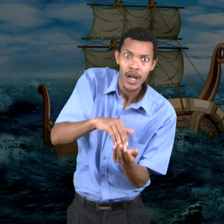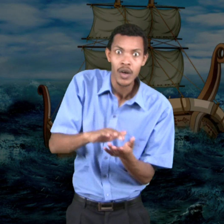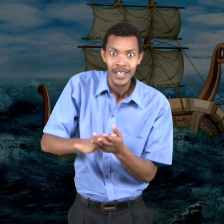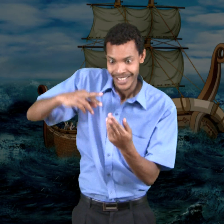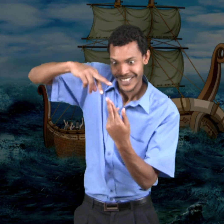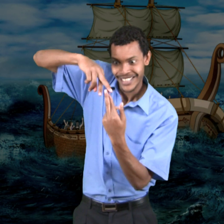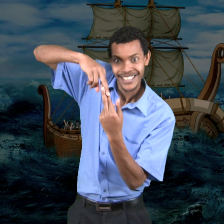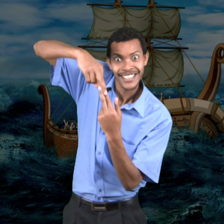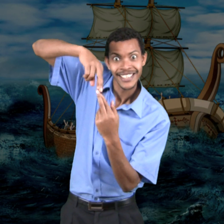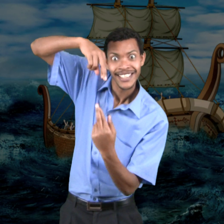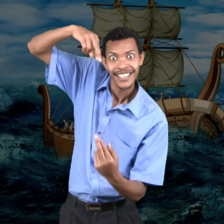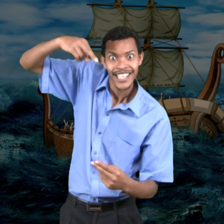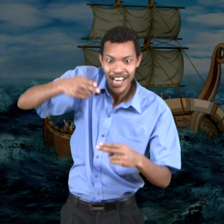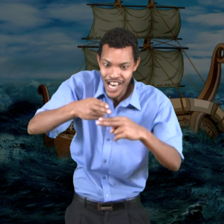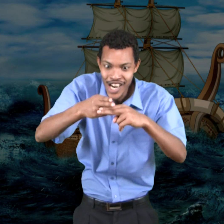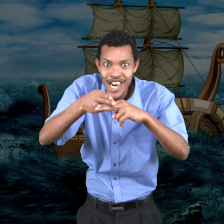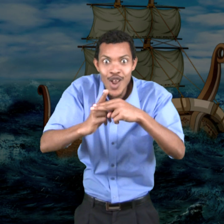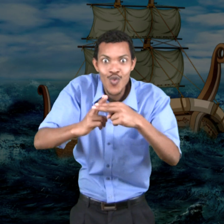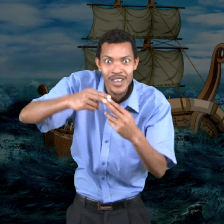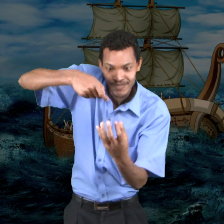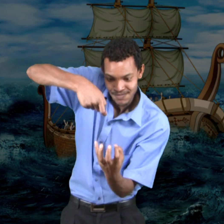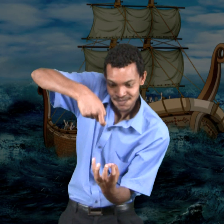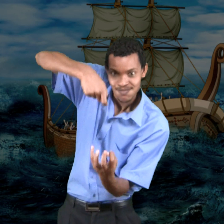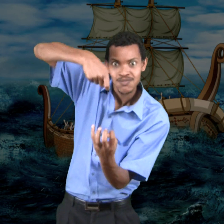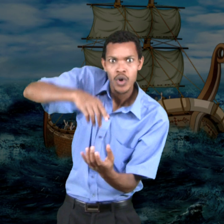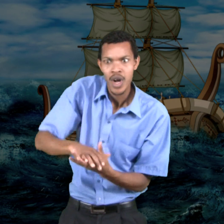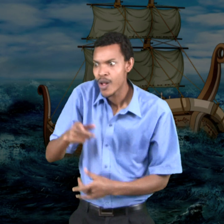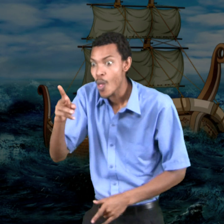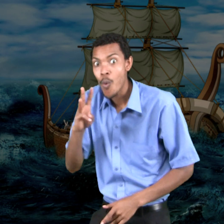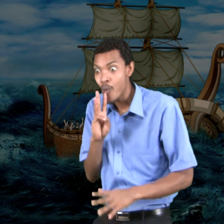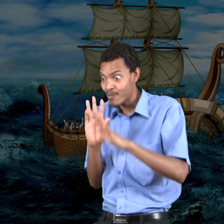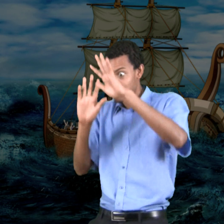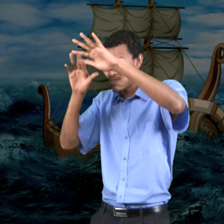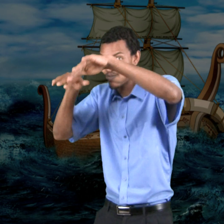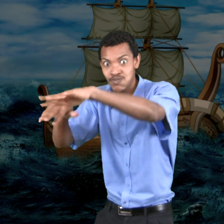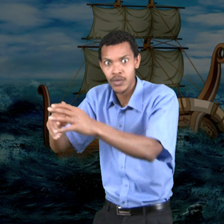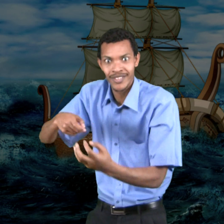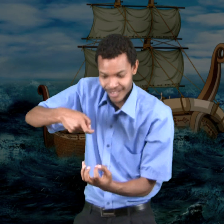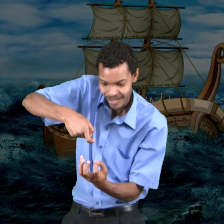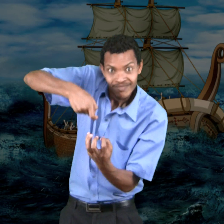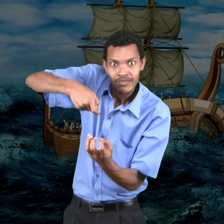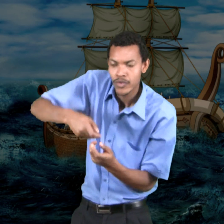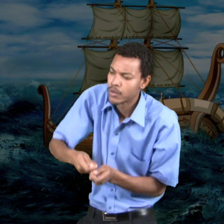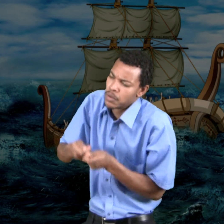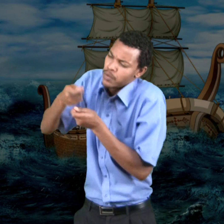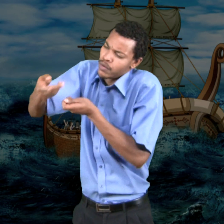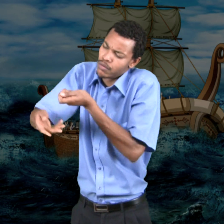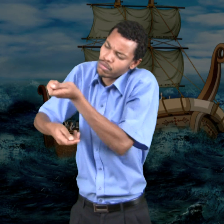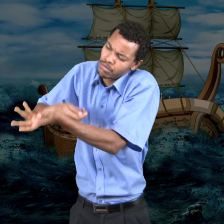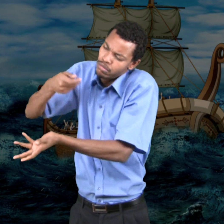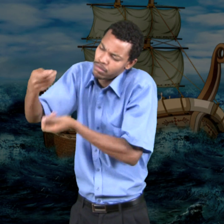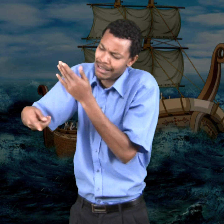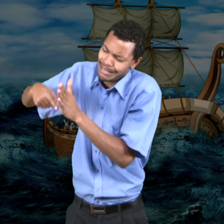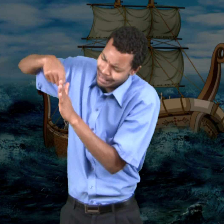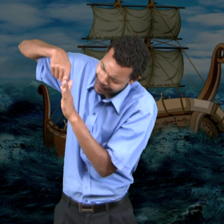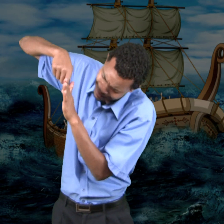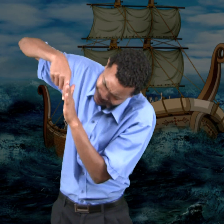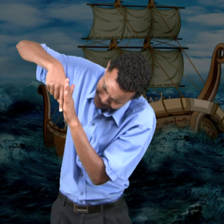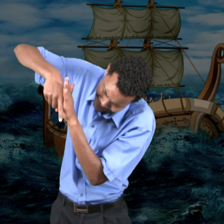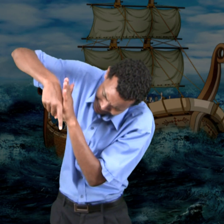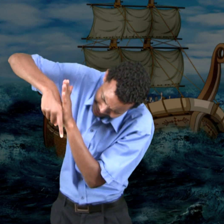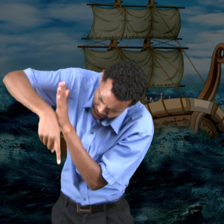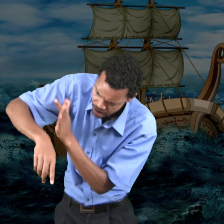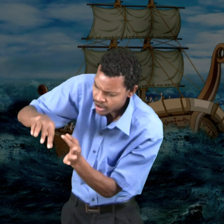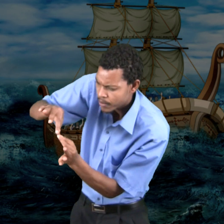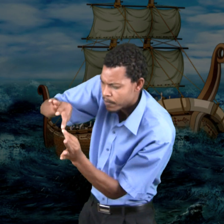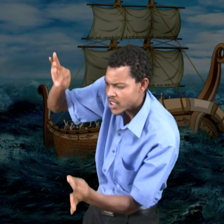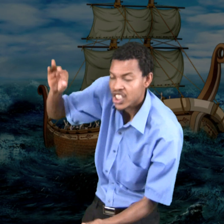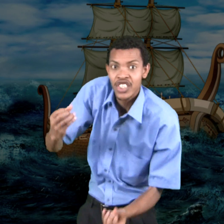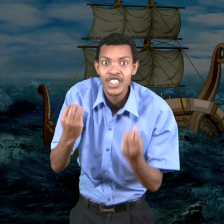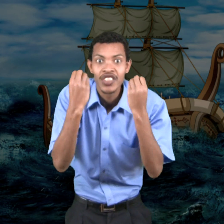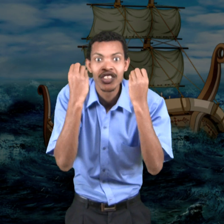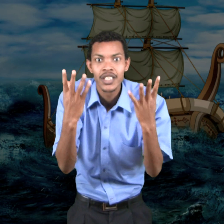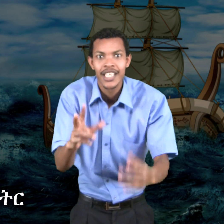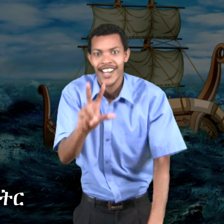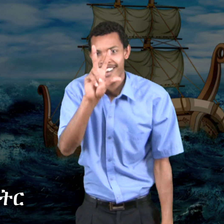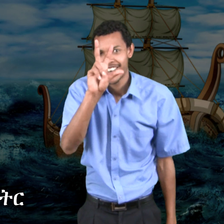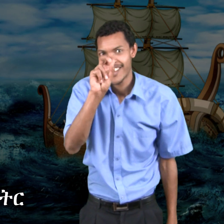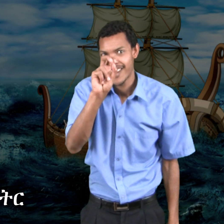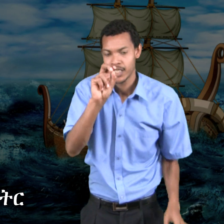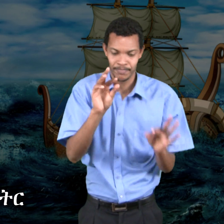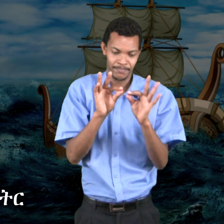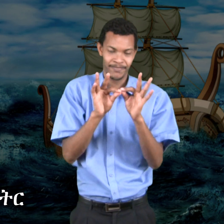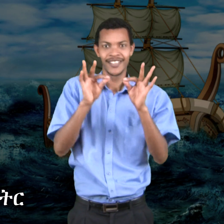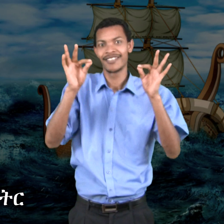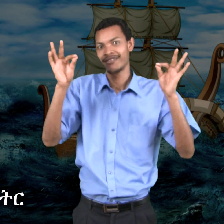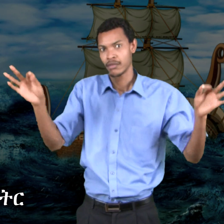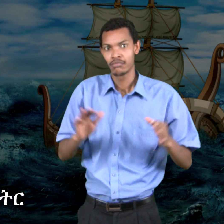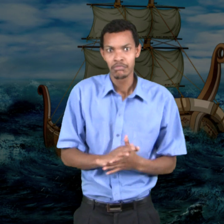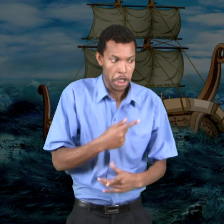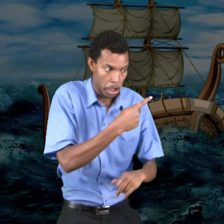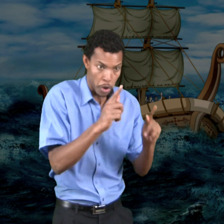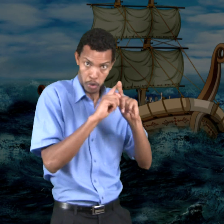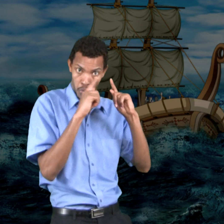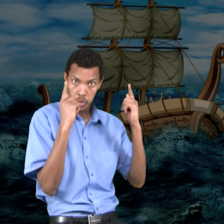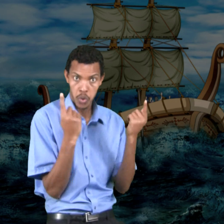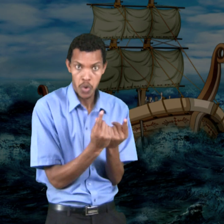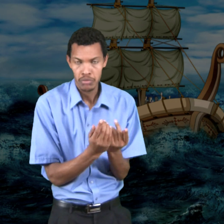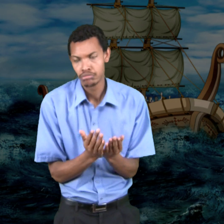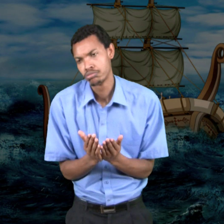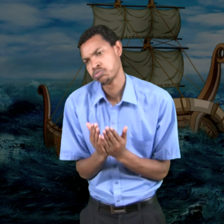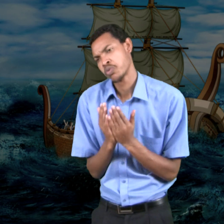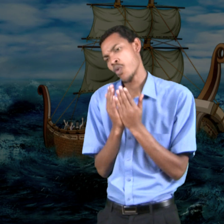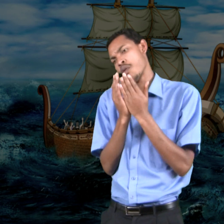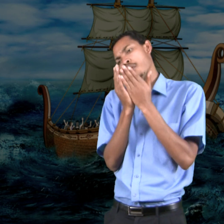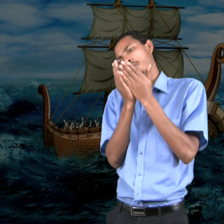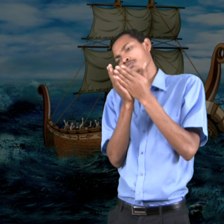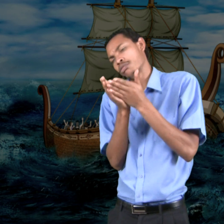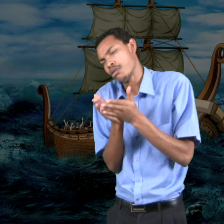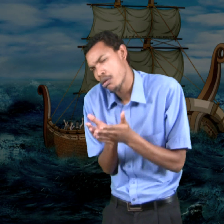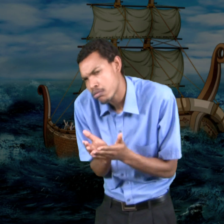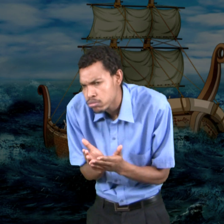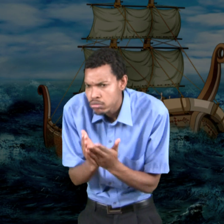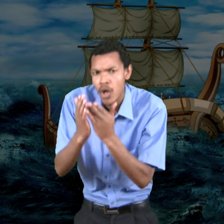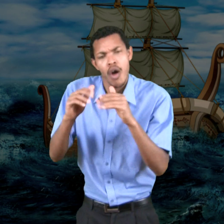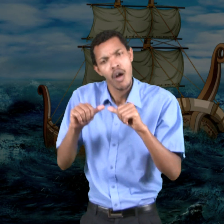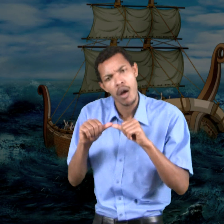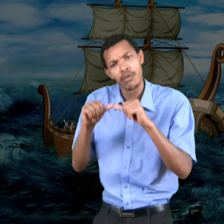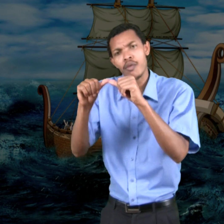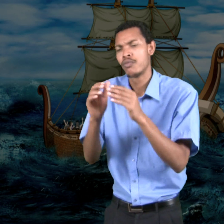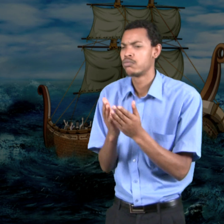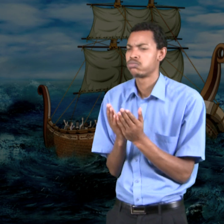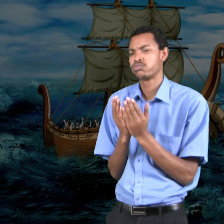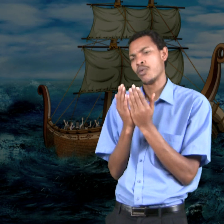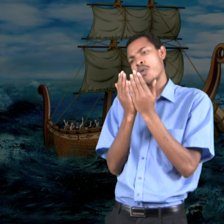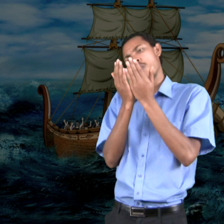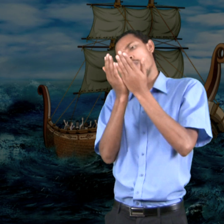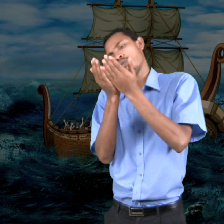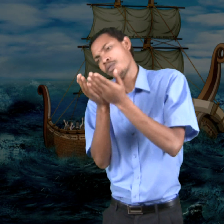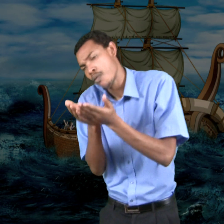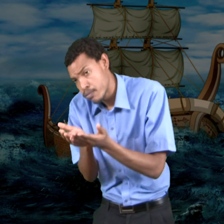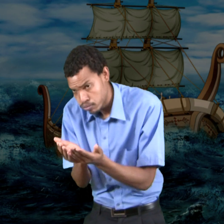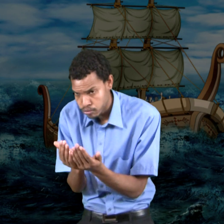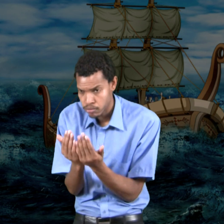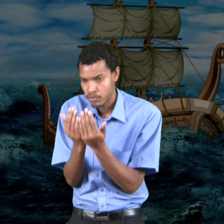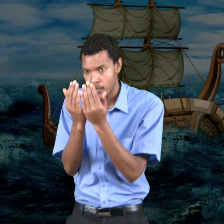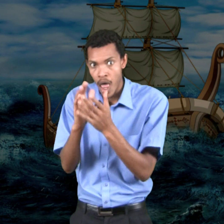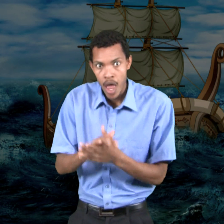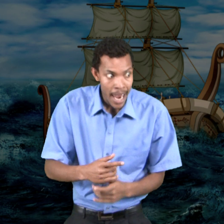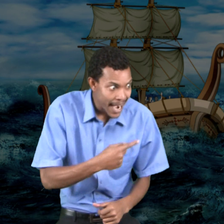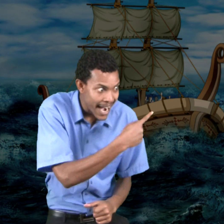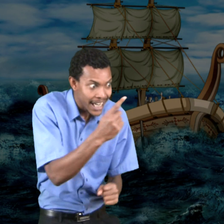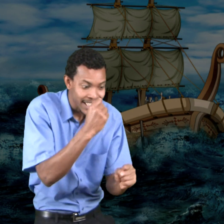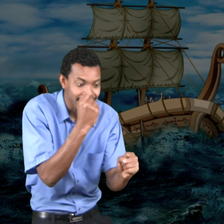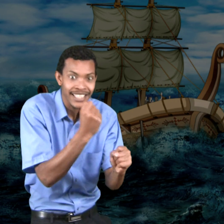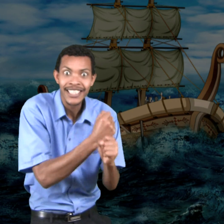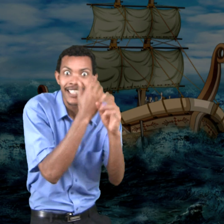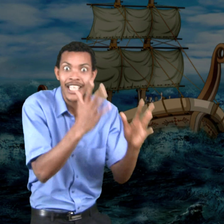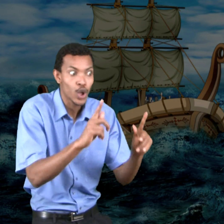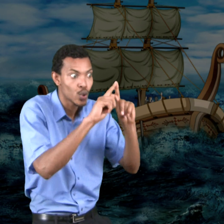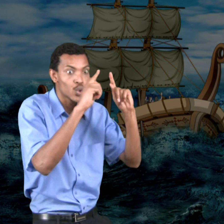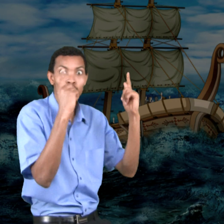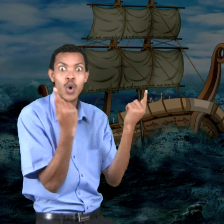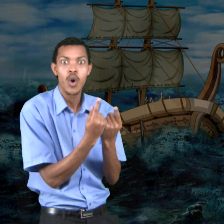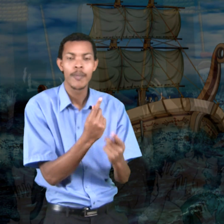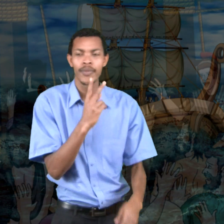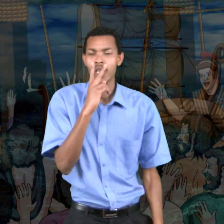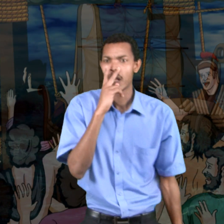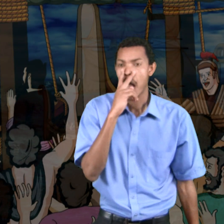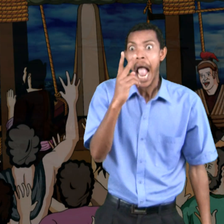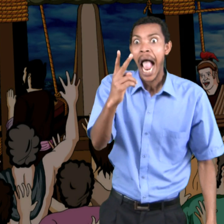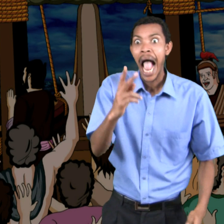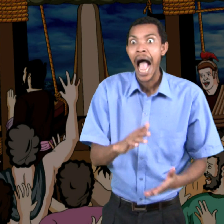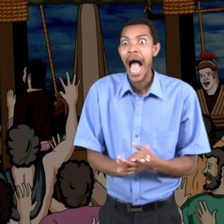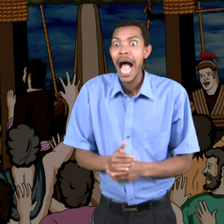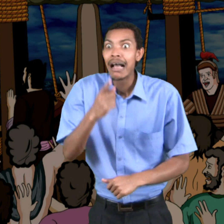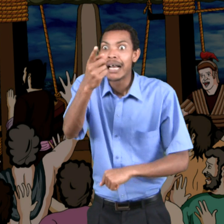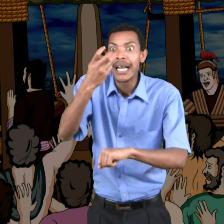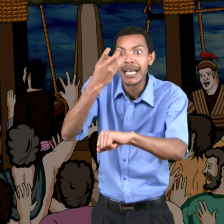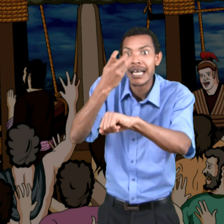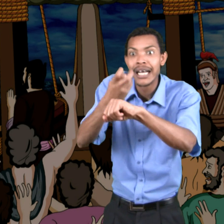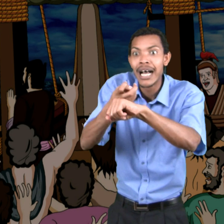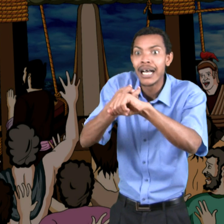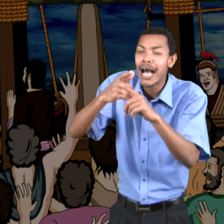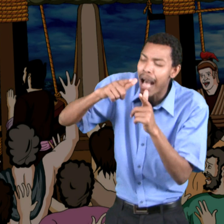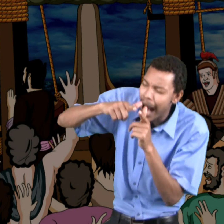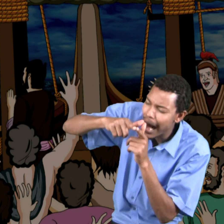Going a little farther, they took another set of soundings that read fifteen fathoms.